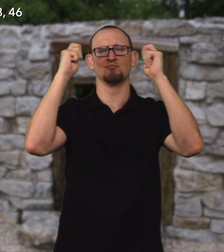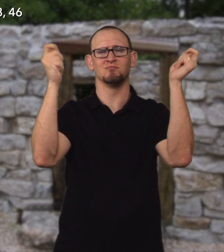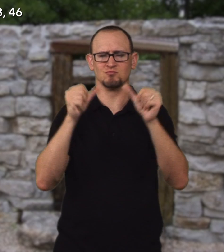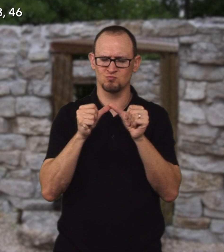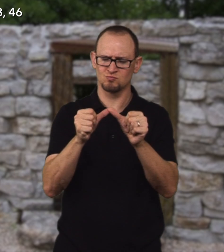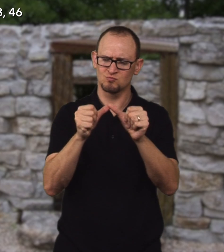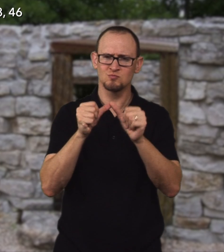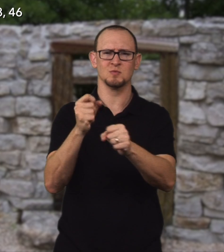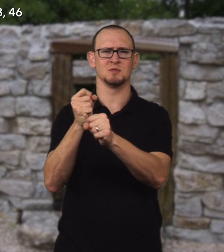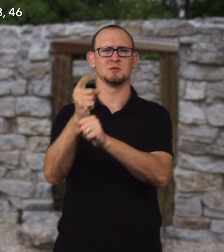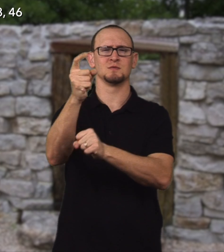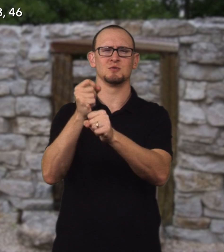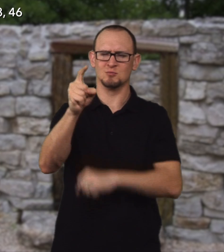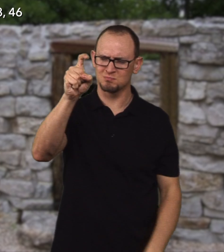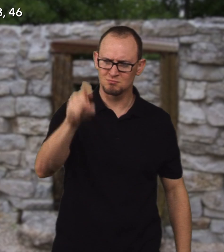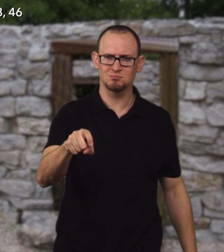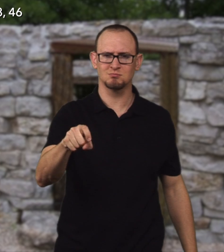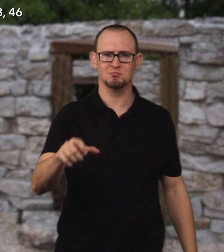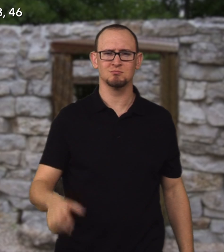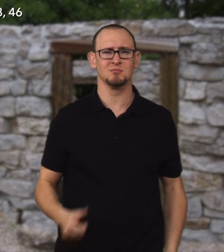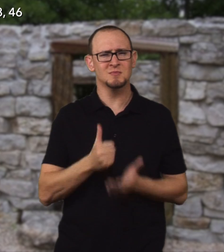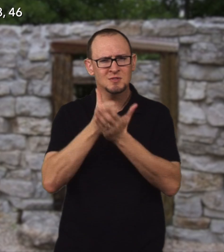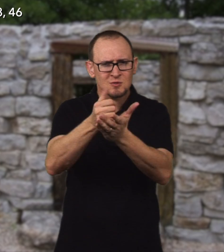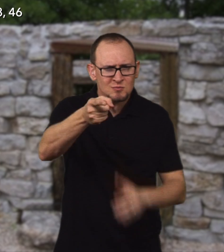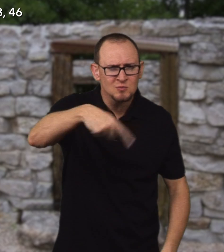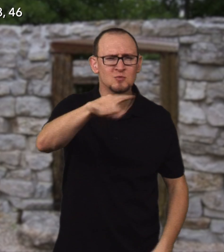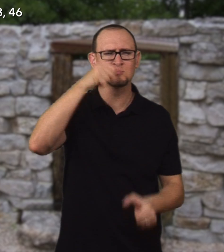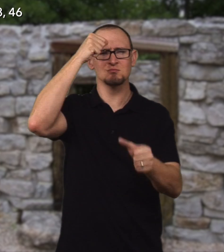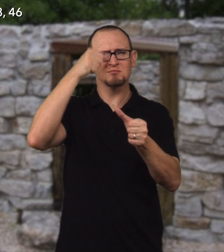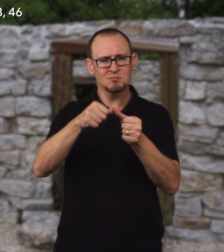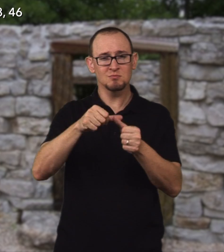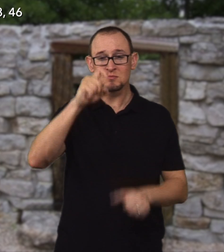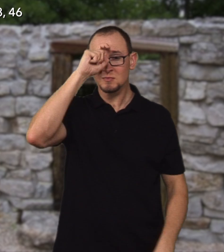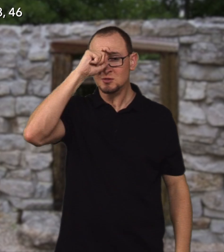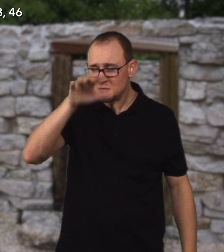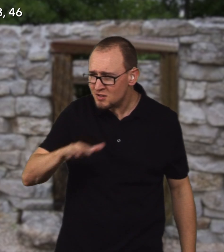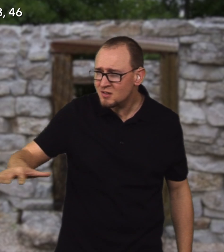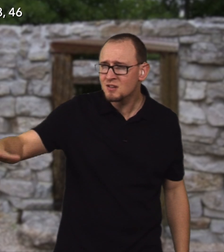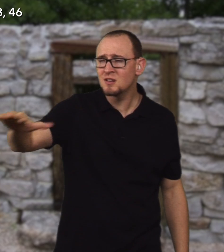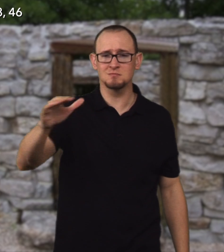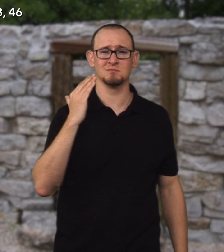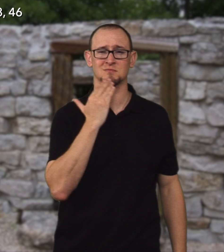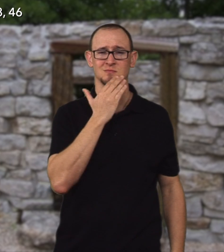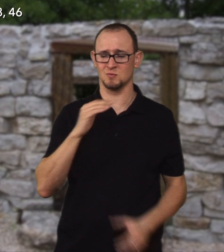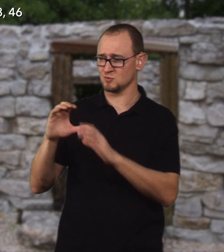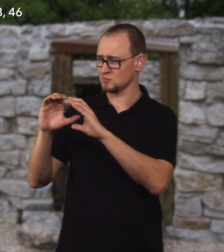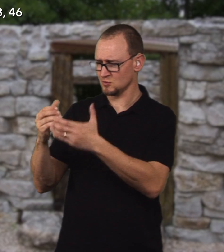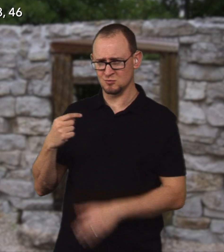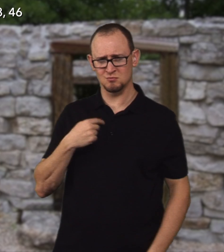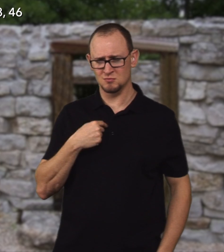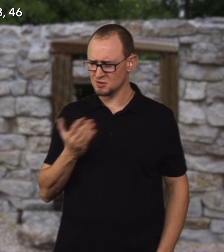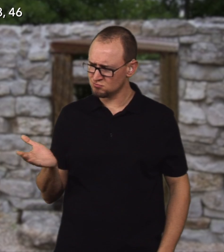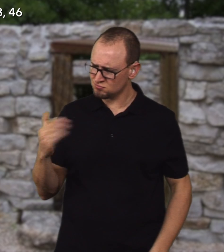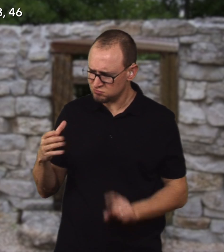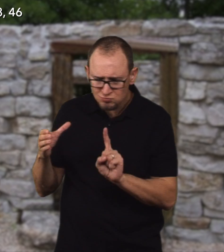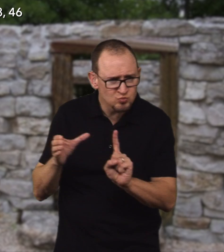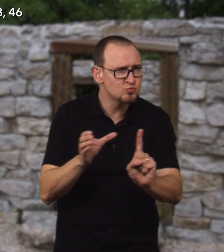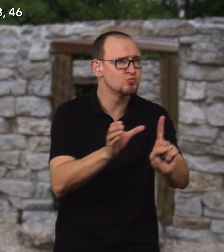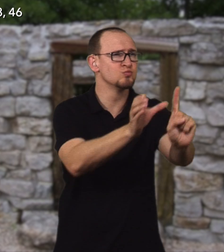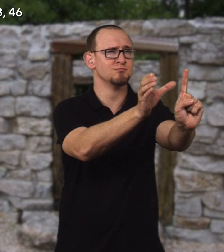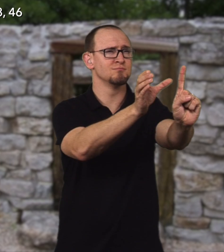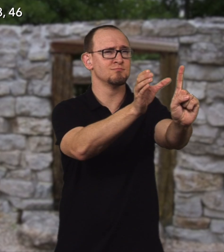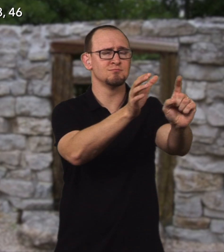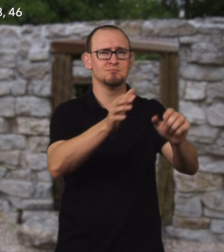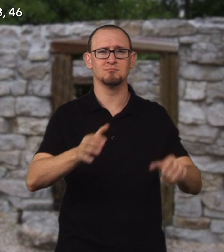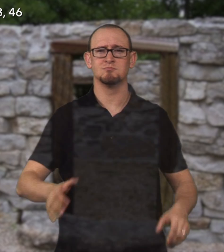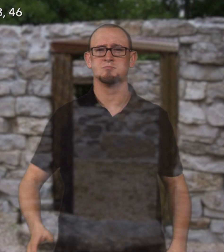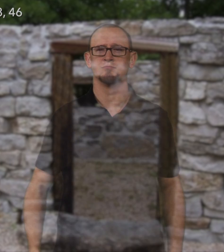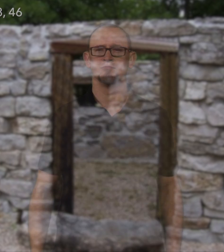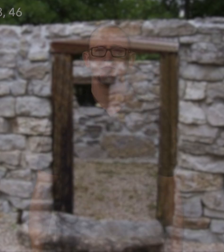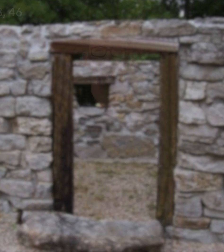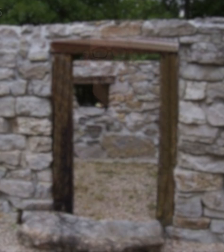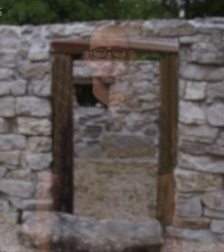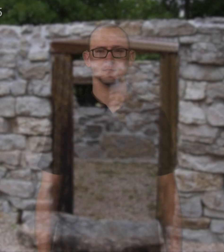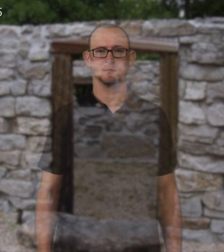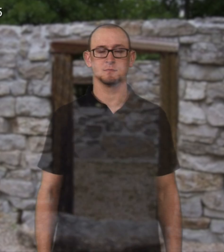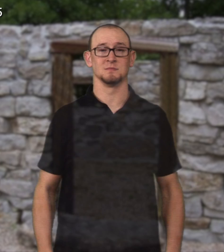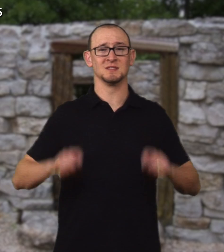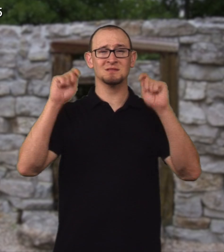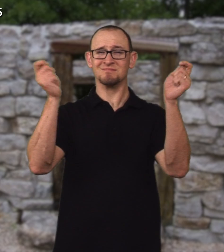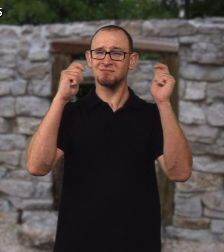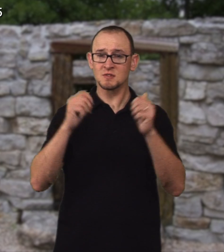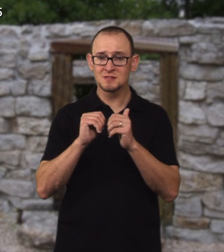You are not to take any of the meat outside the house, and you may not break any of the bones.